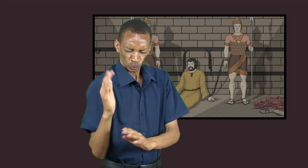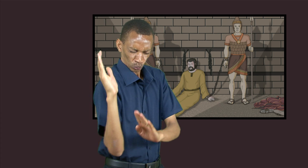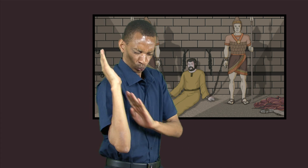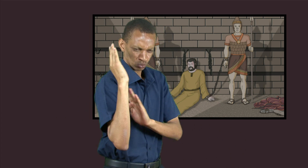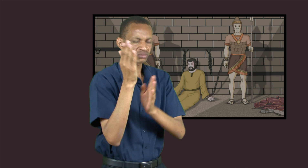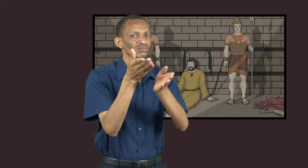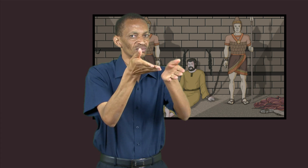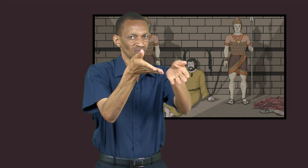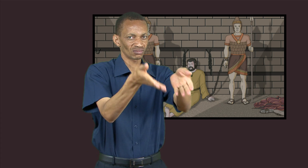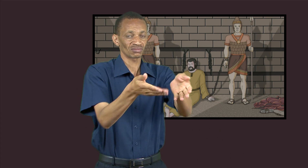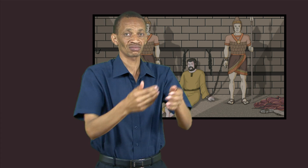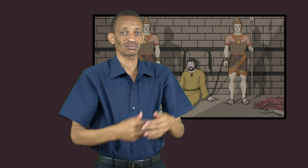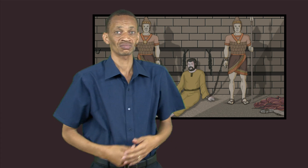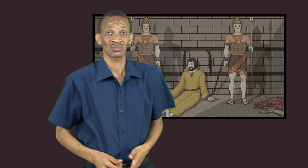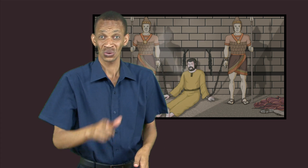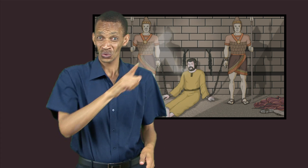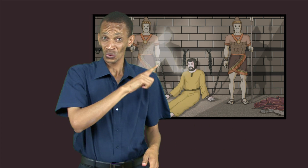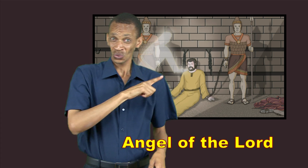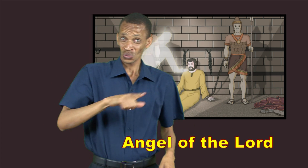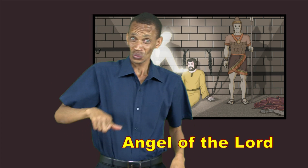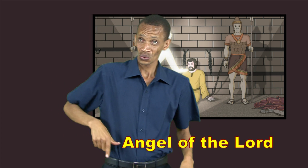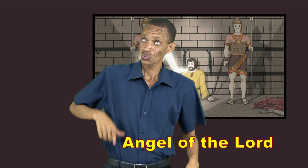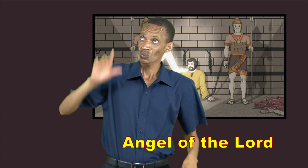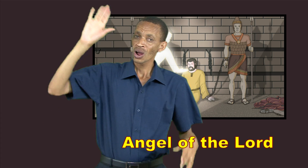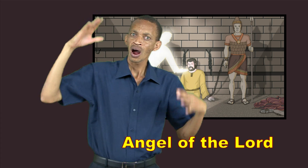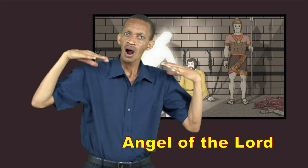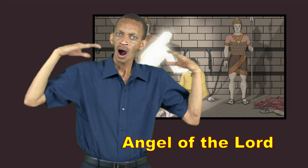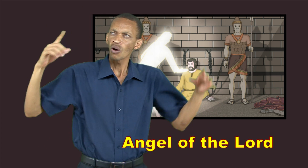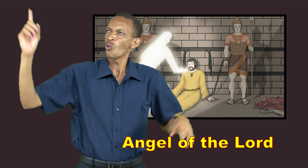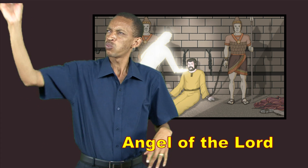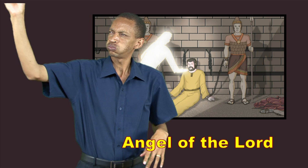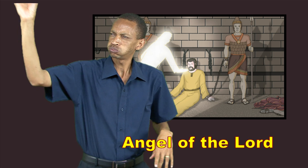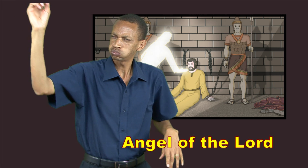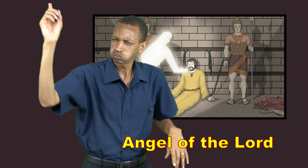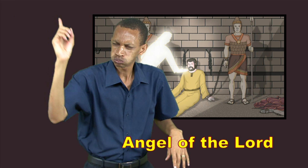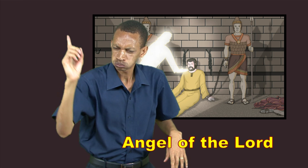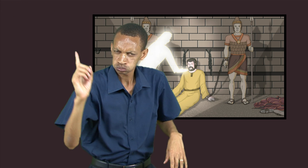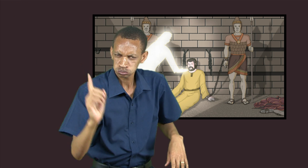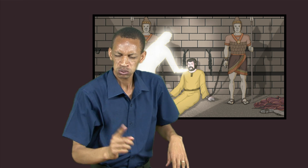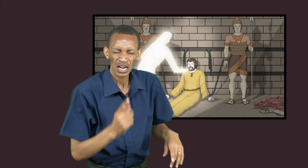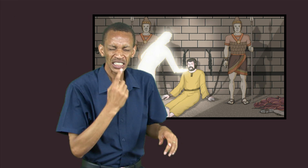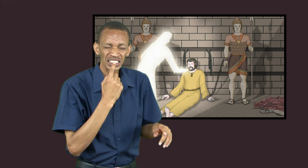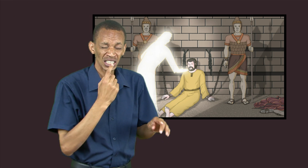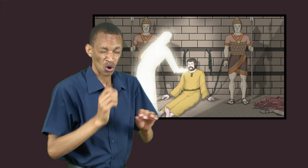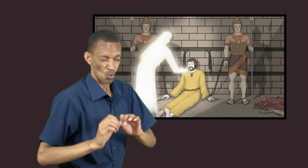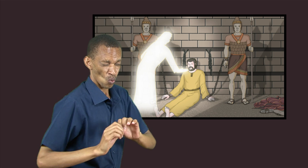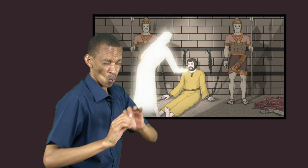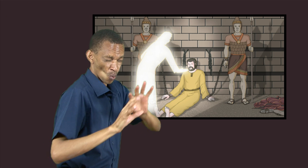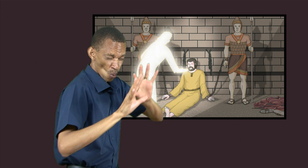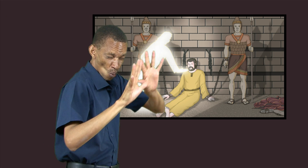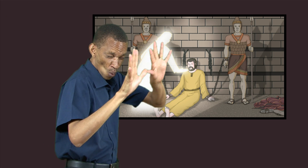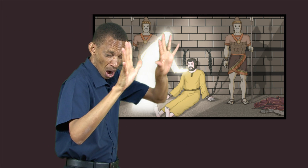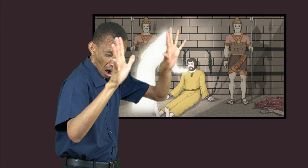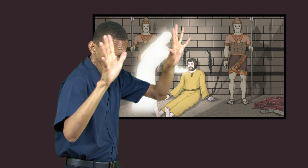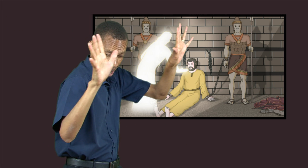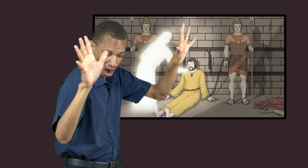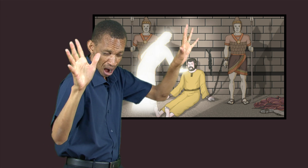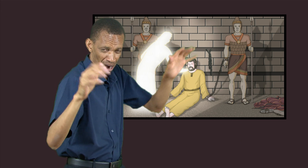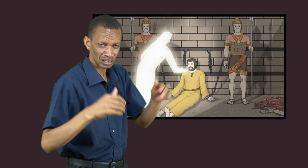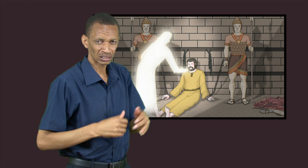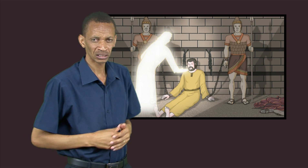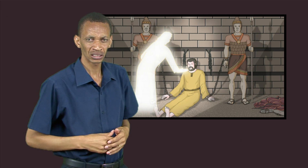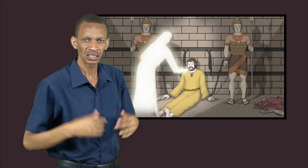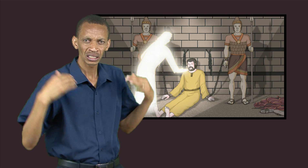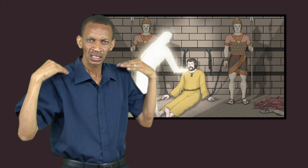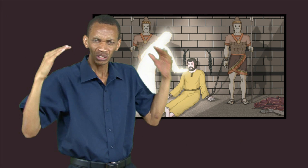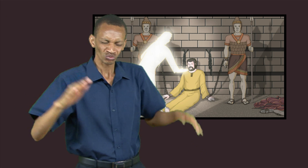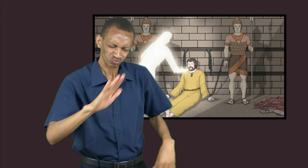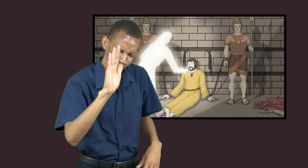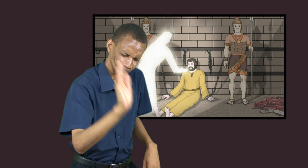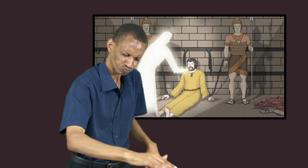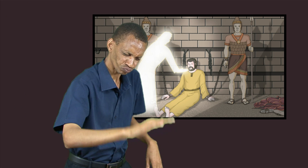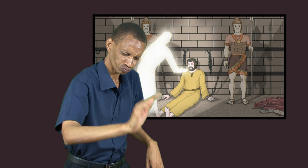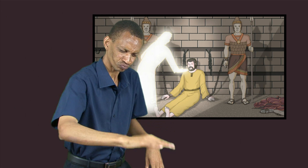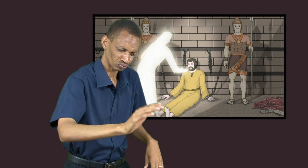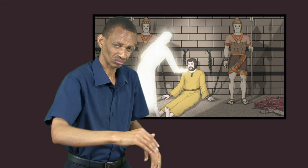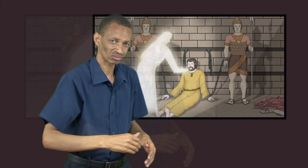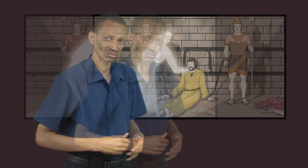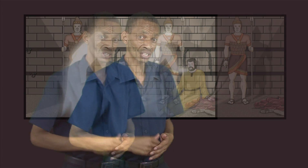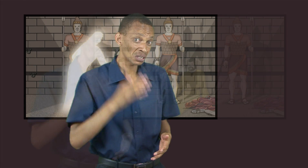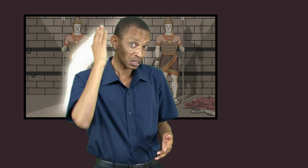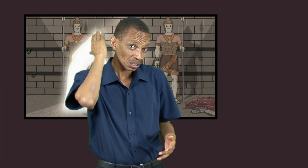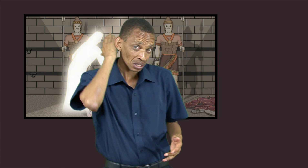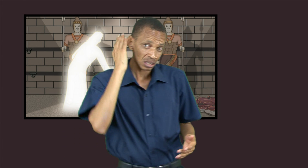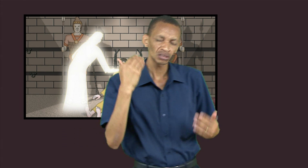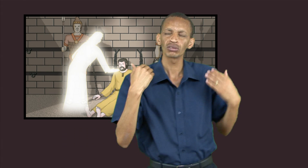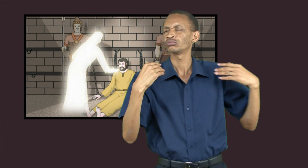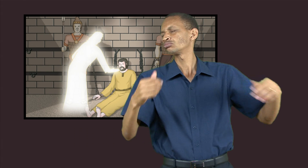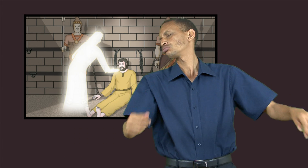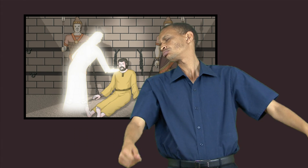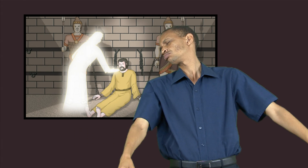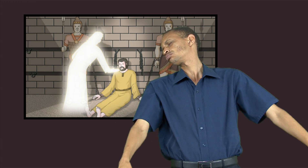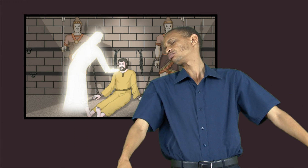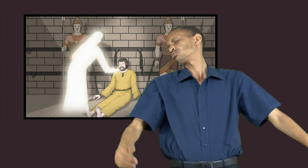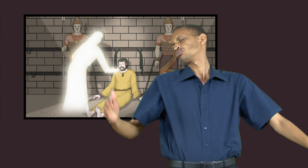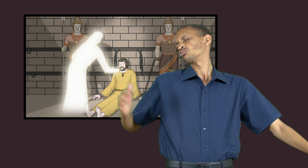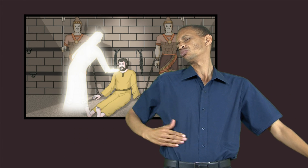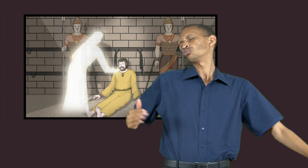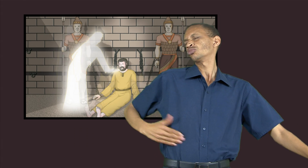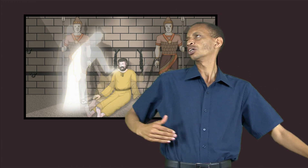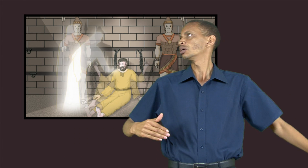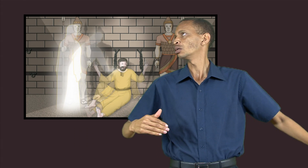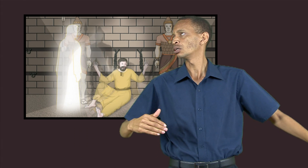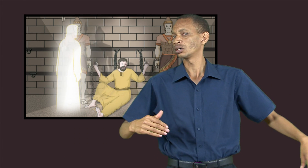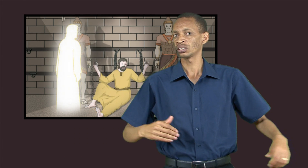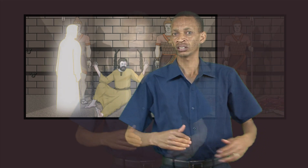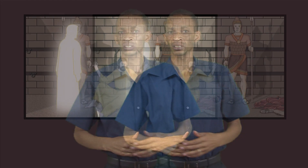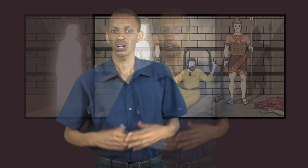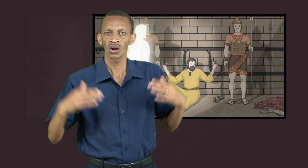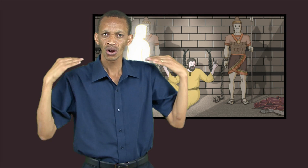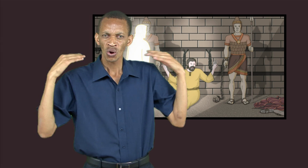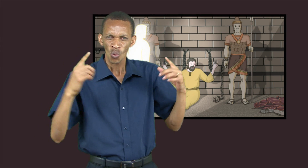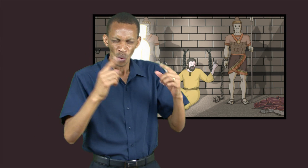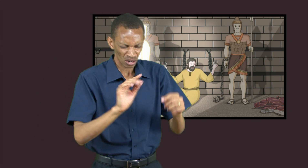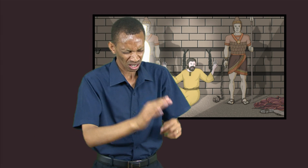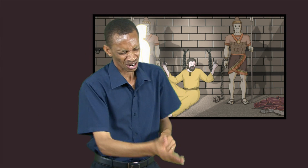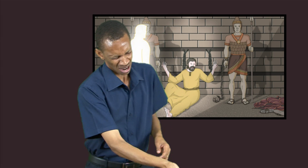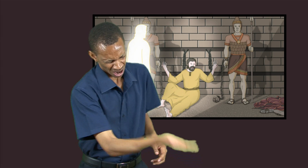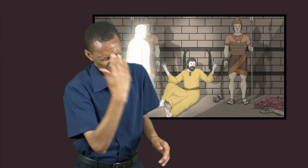He tapped Peter on the side and woke him up, saying, “Get up quickly.”